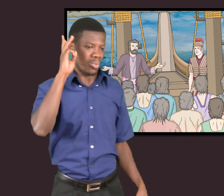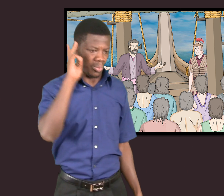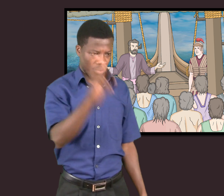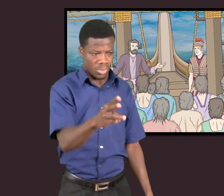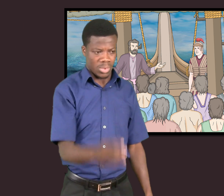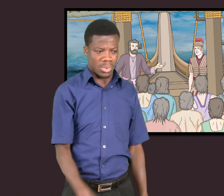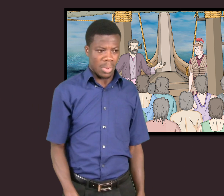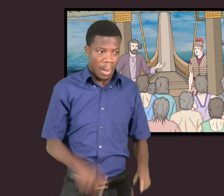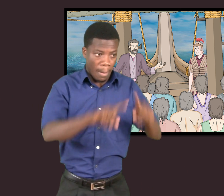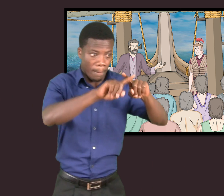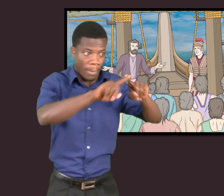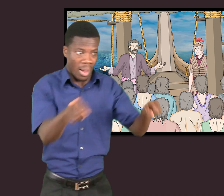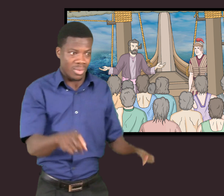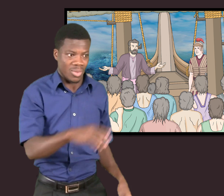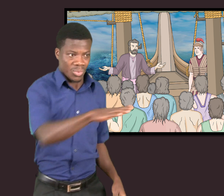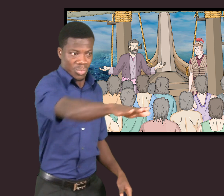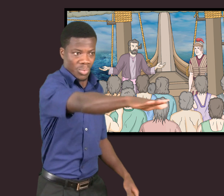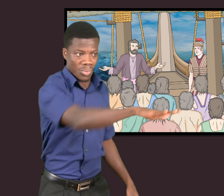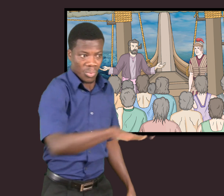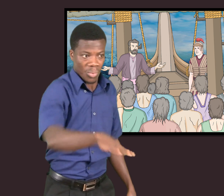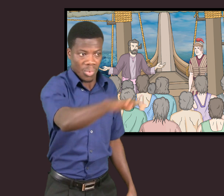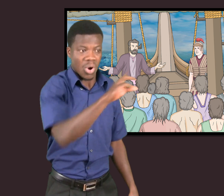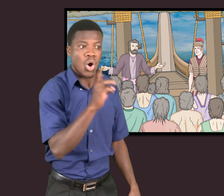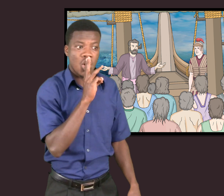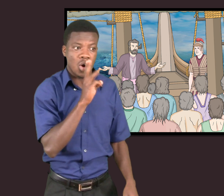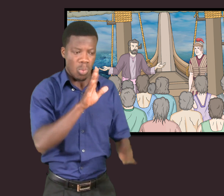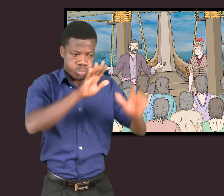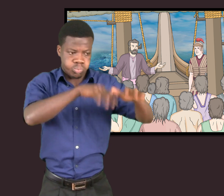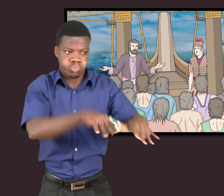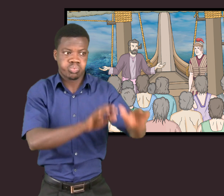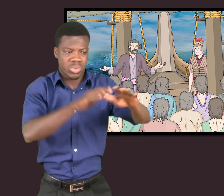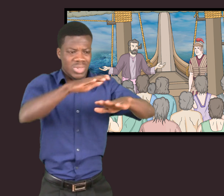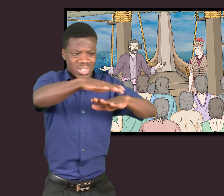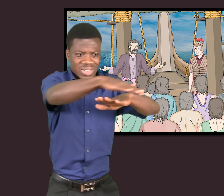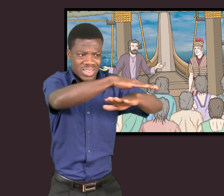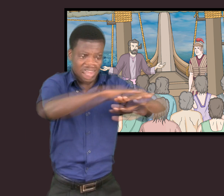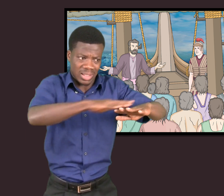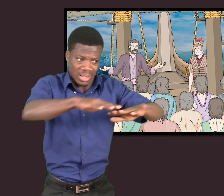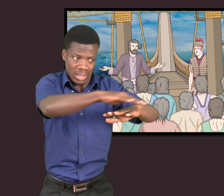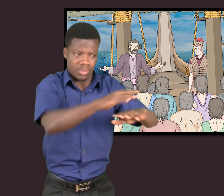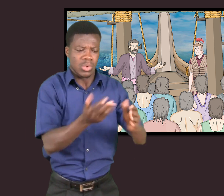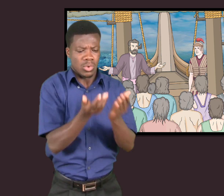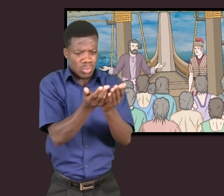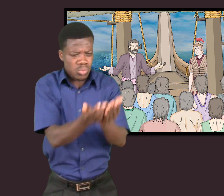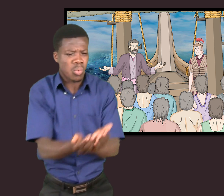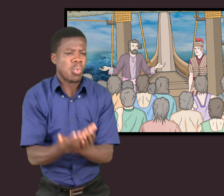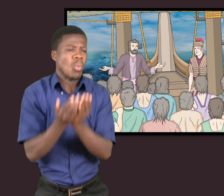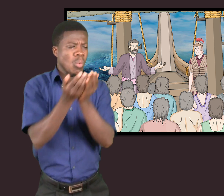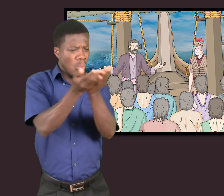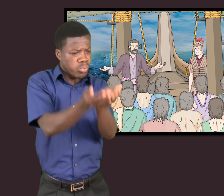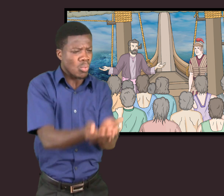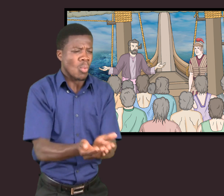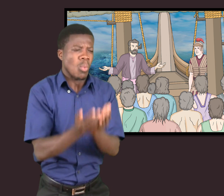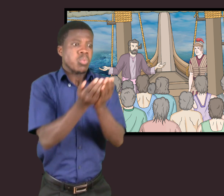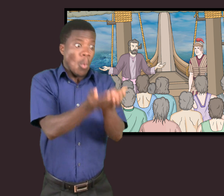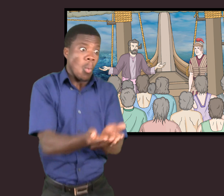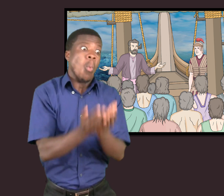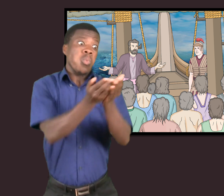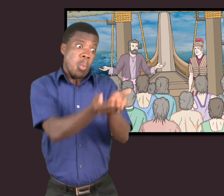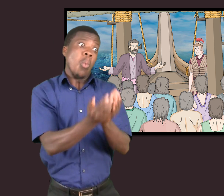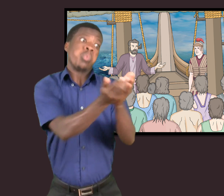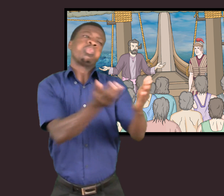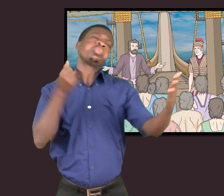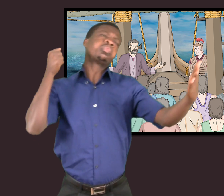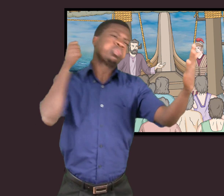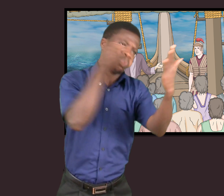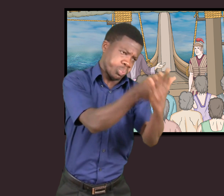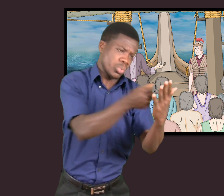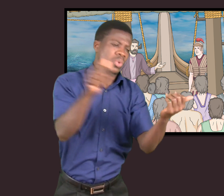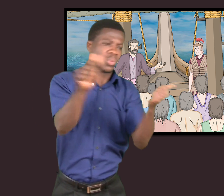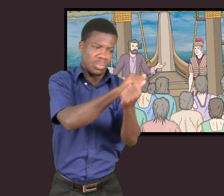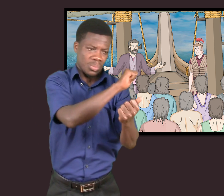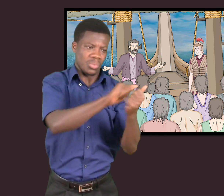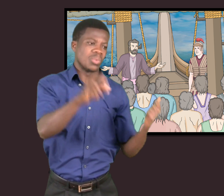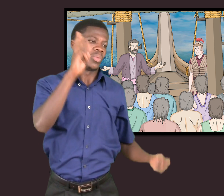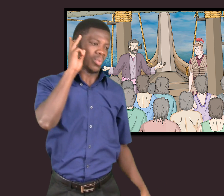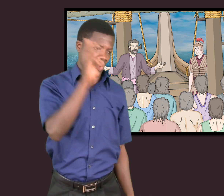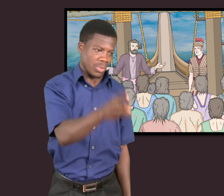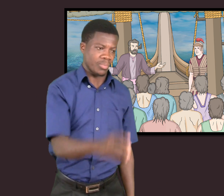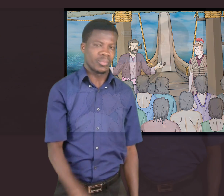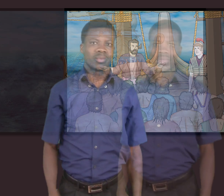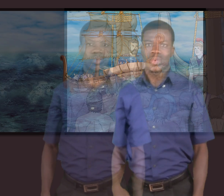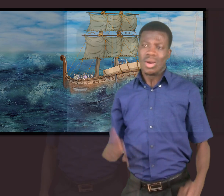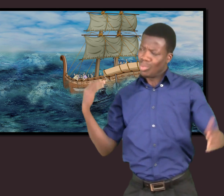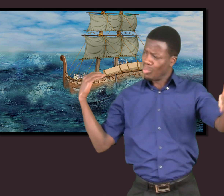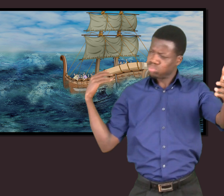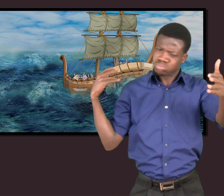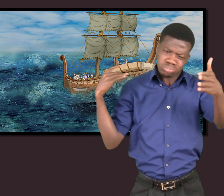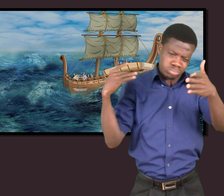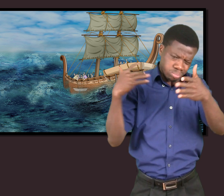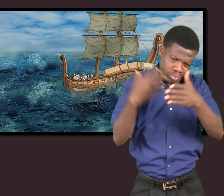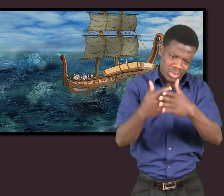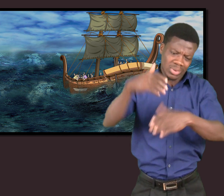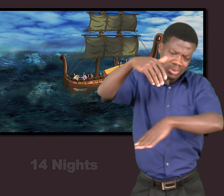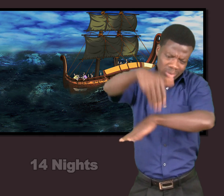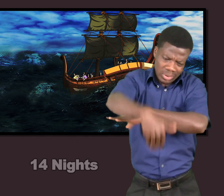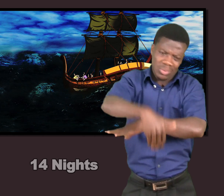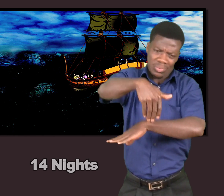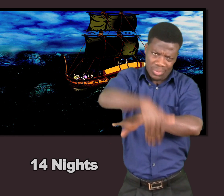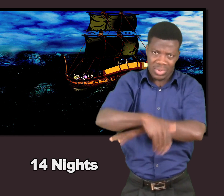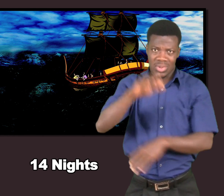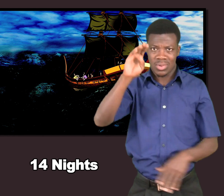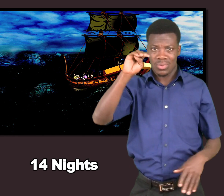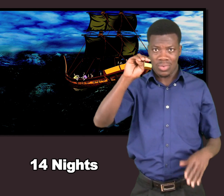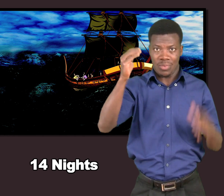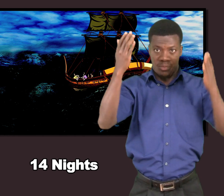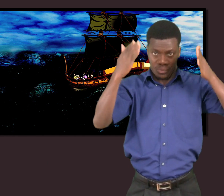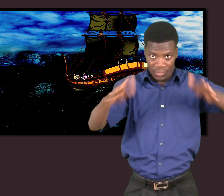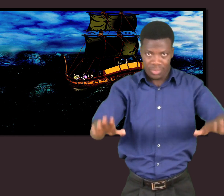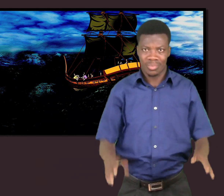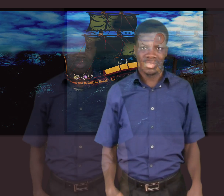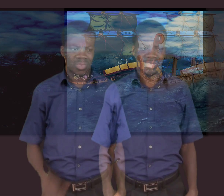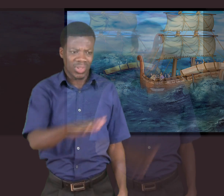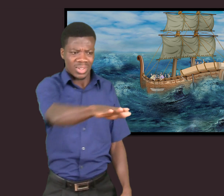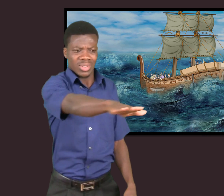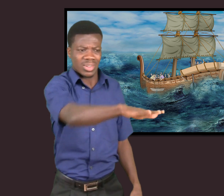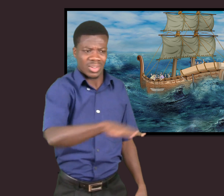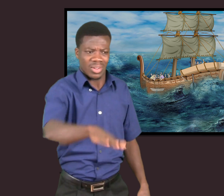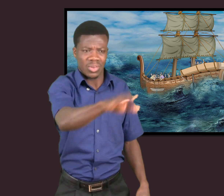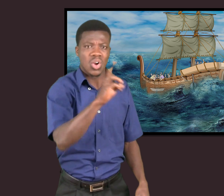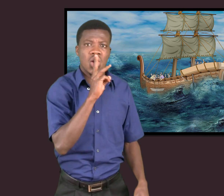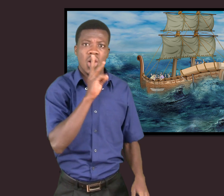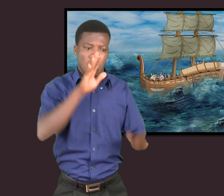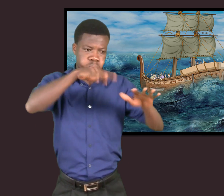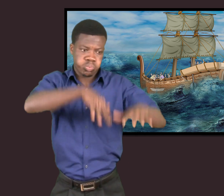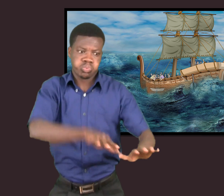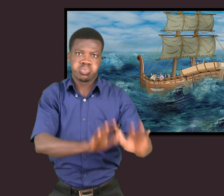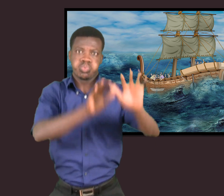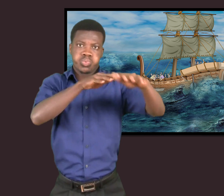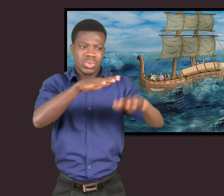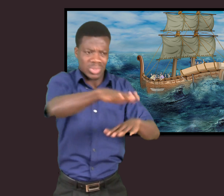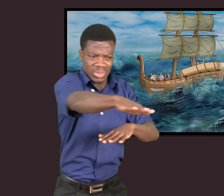However, we must run aground on some island.”